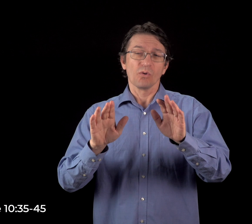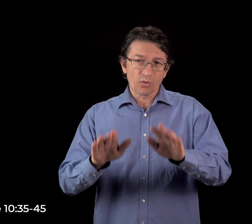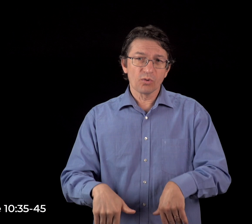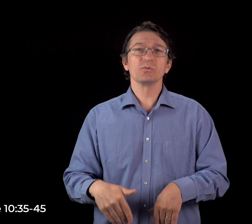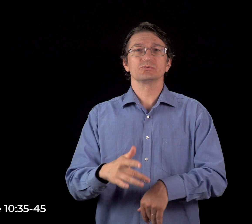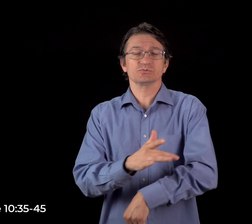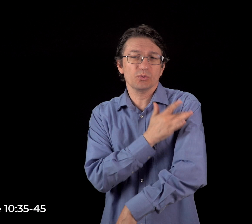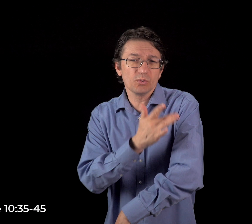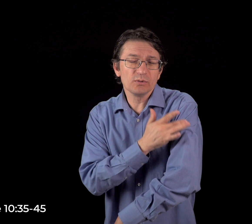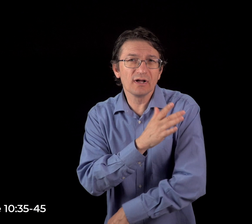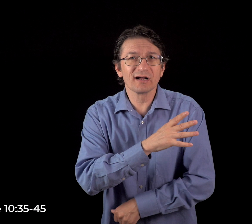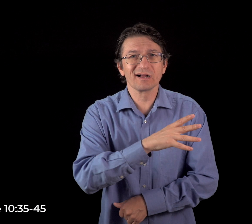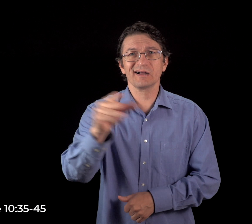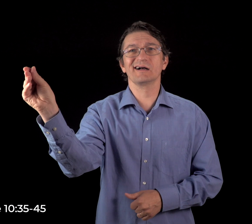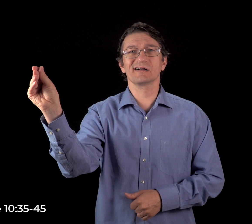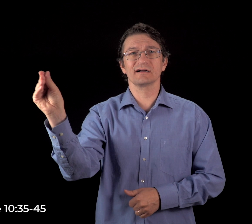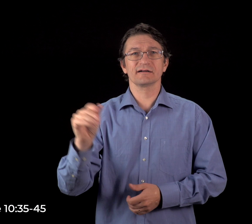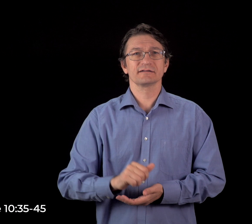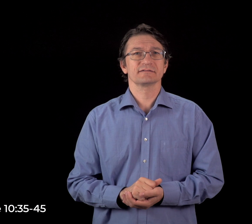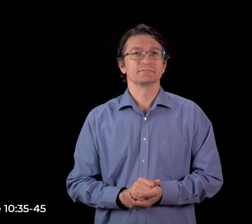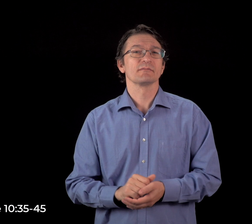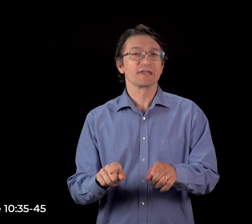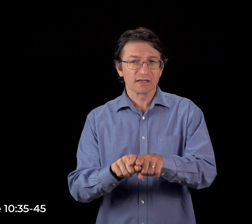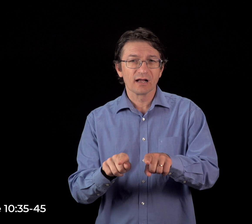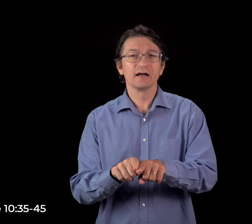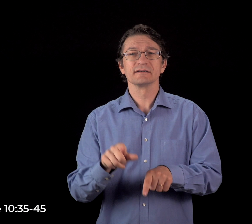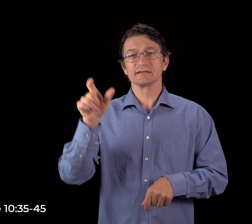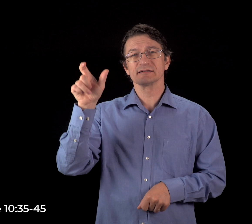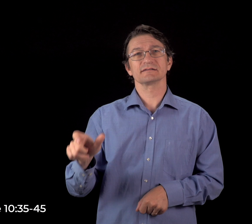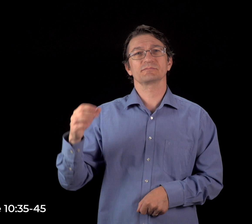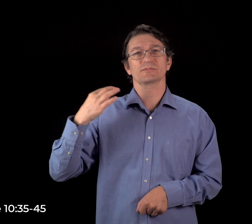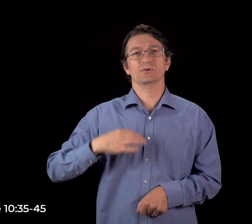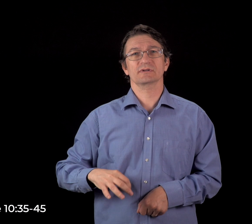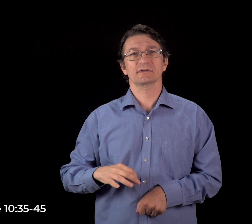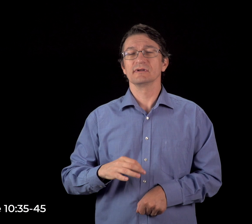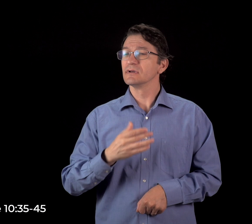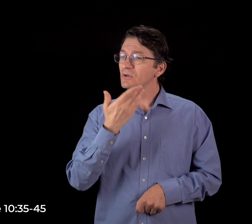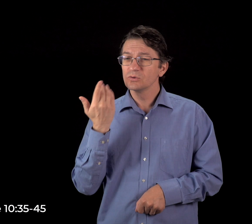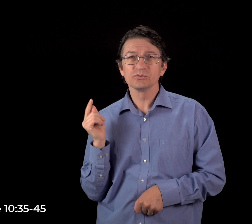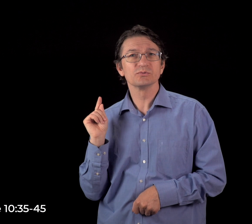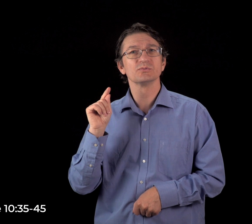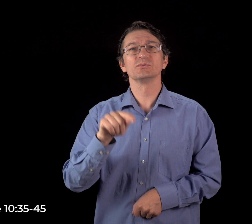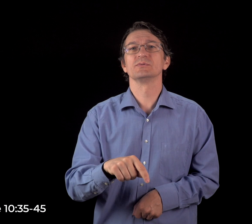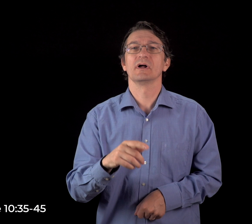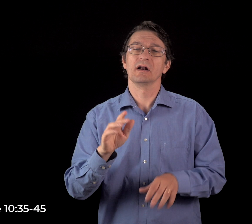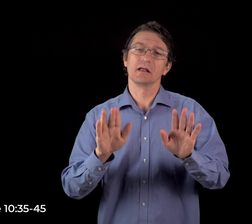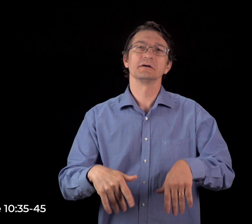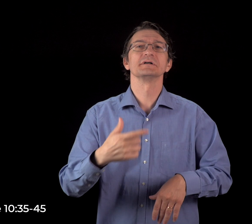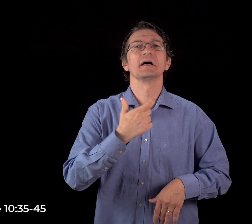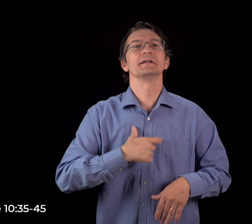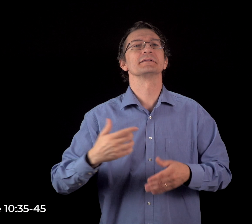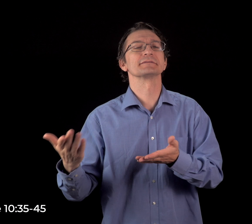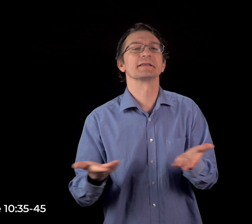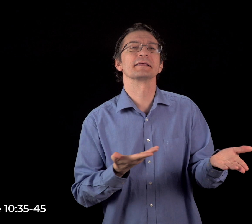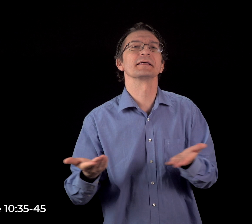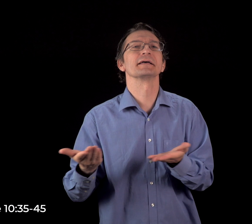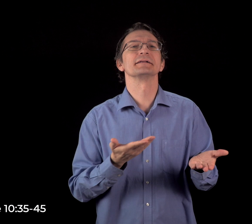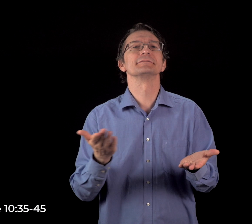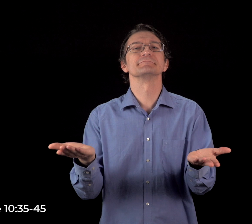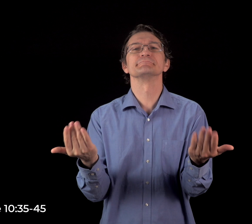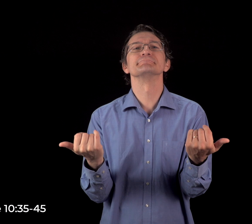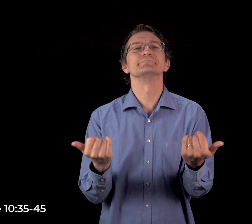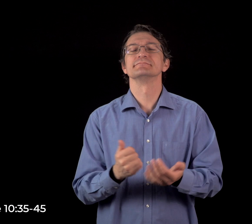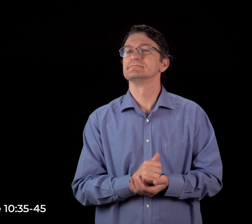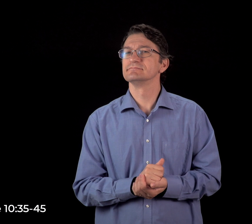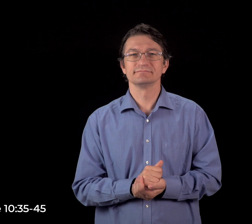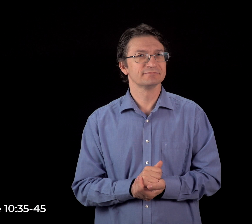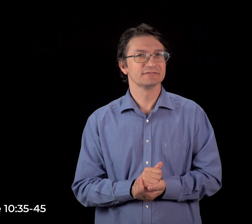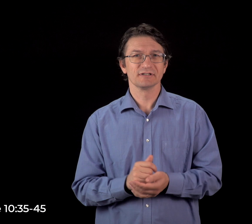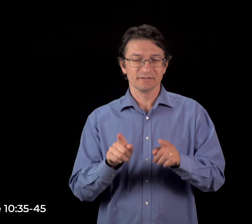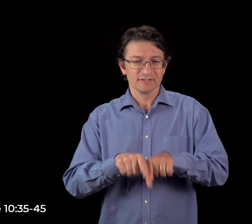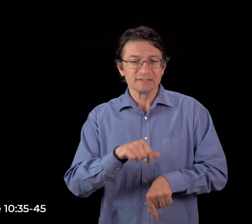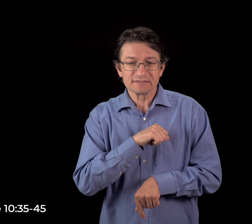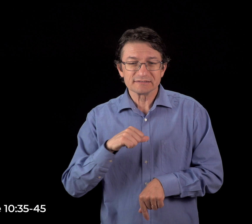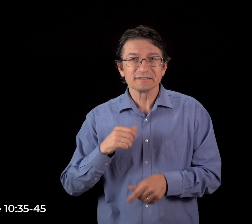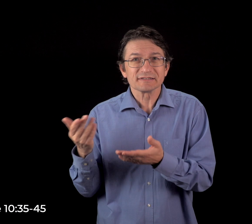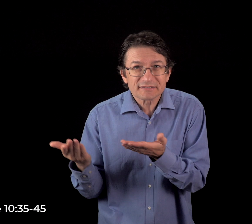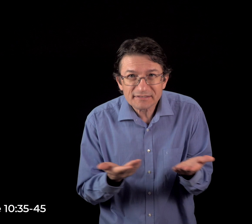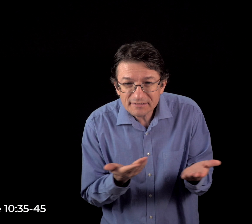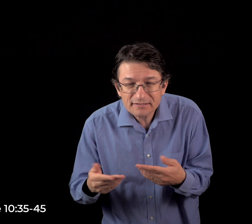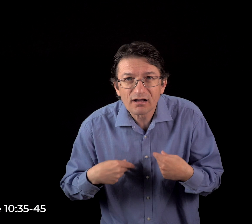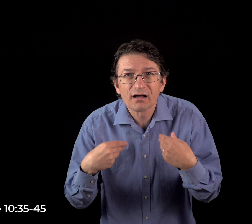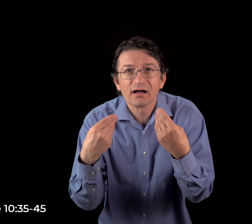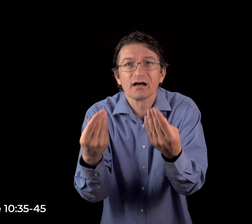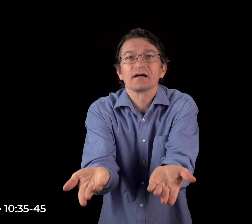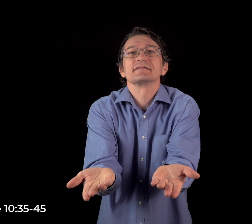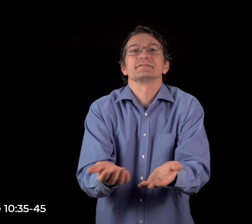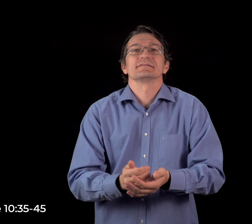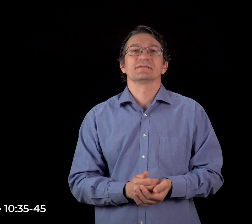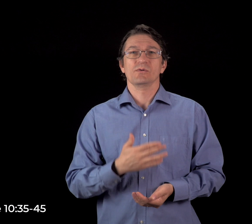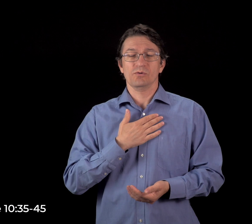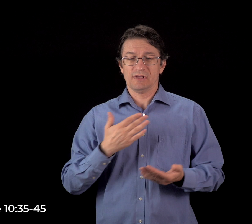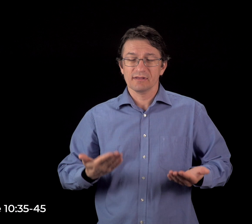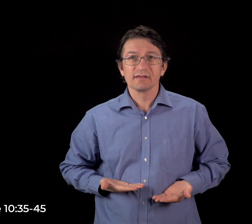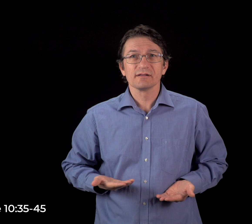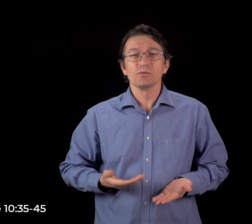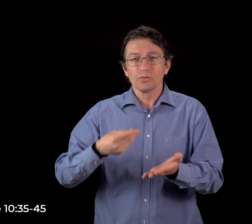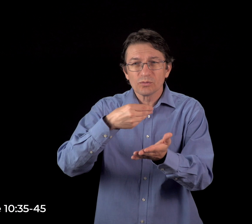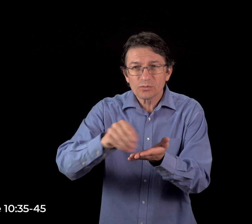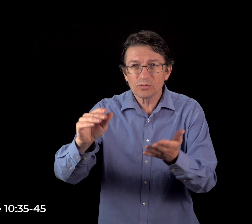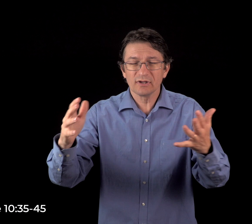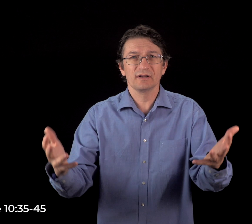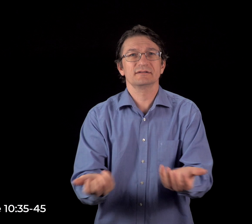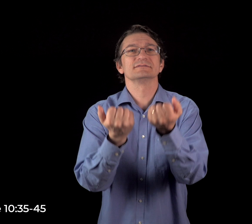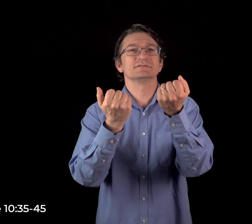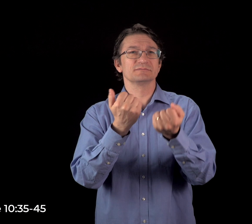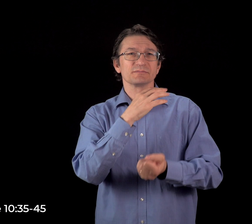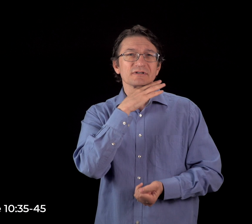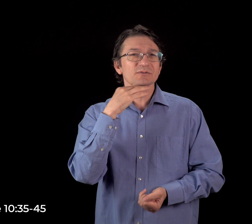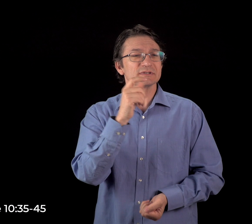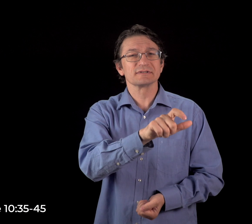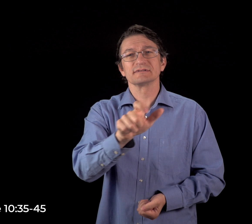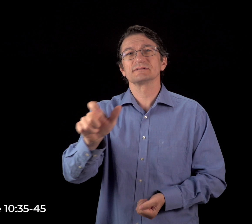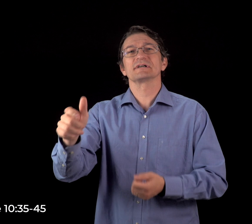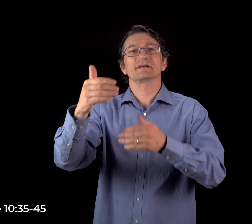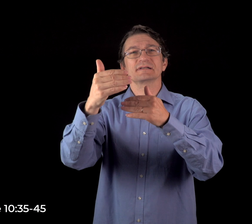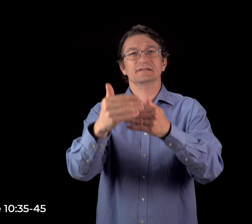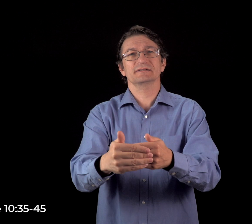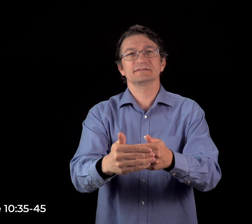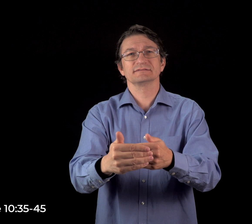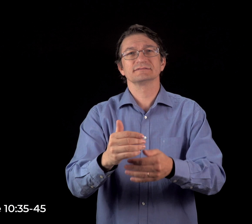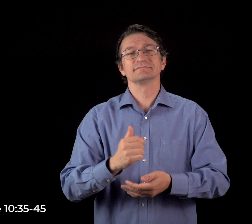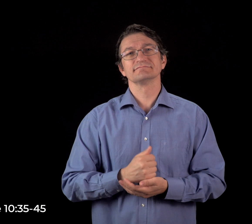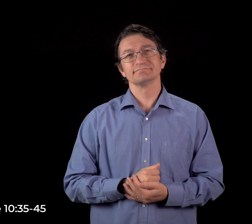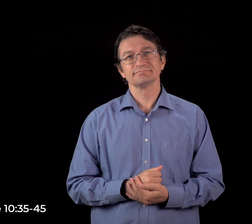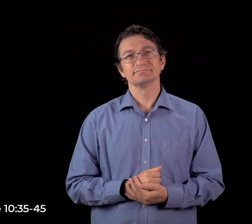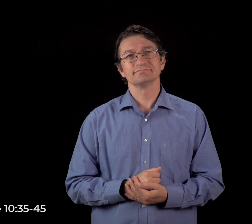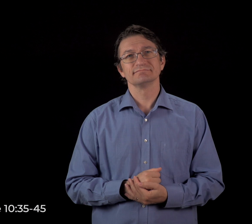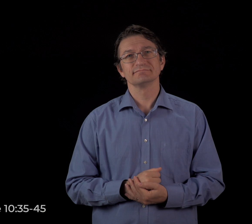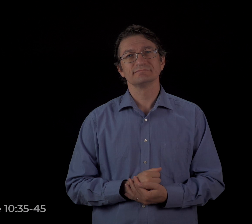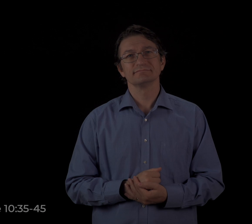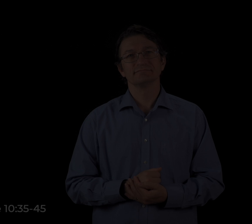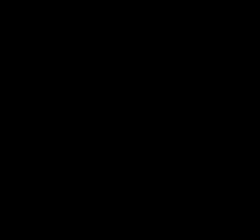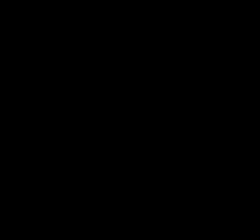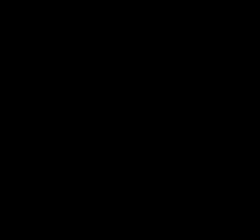For even the Son of Man did not come to be served, but to serve, and to give His life as a ransom for many.”